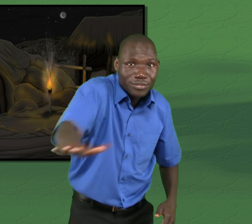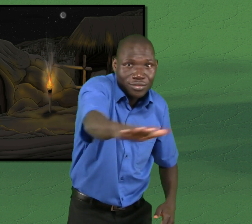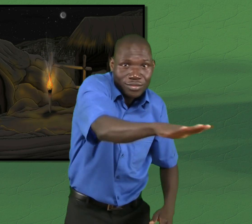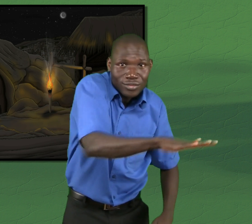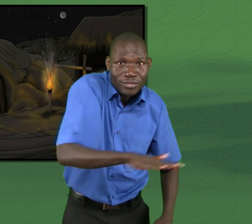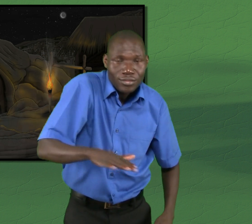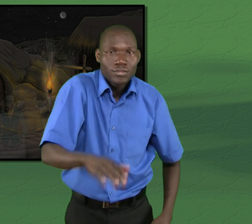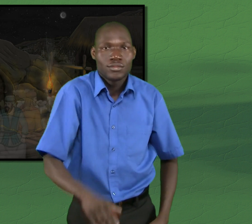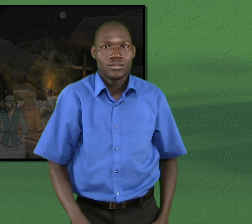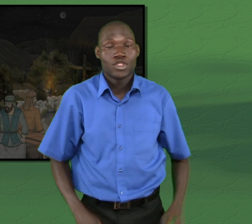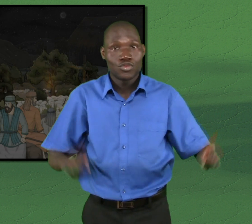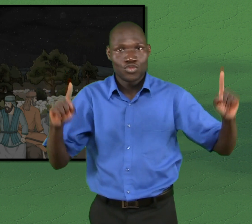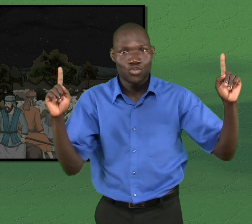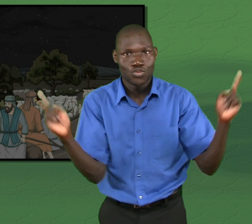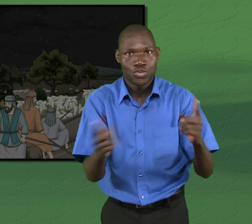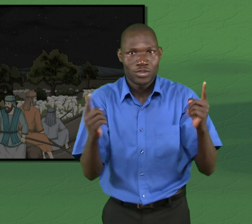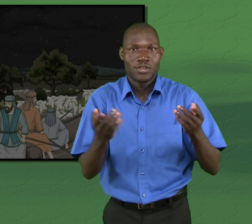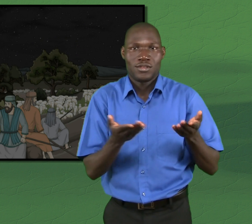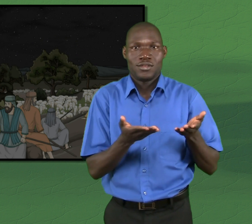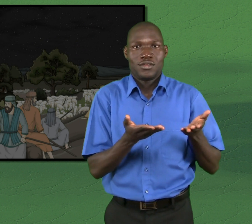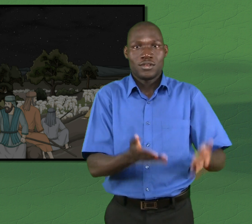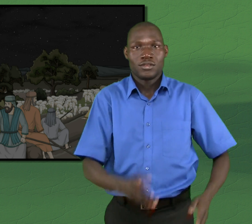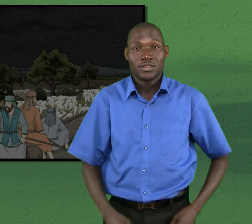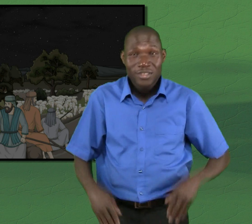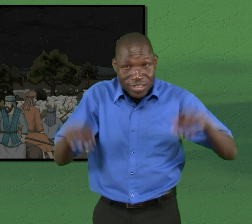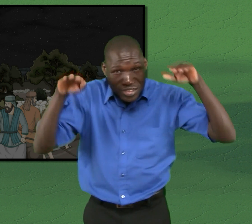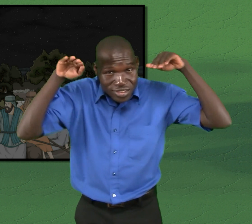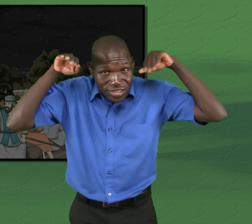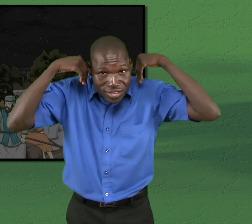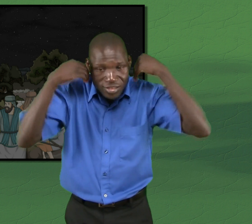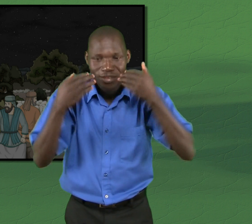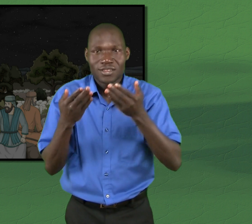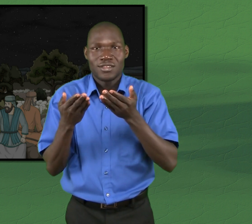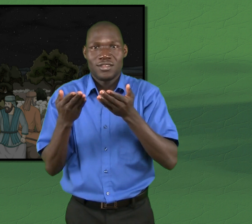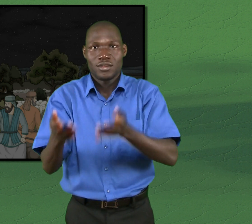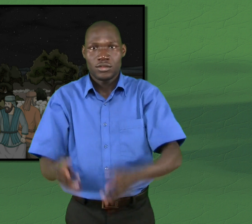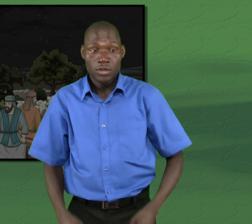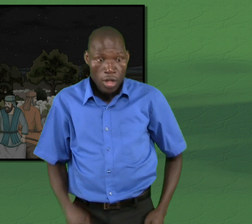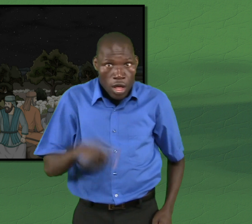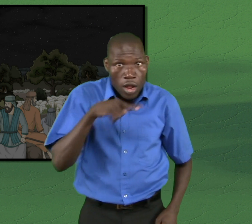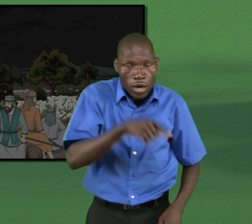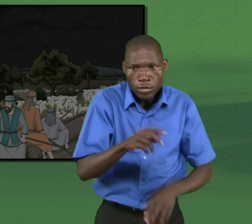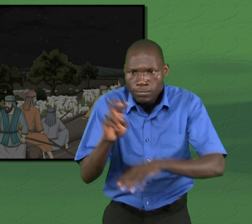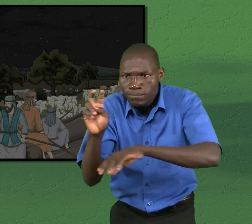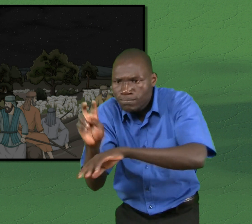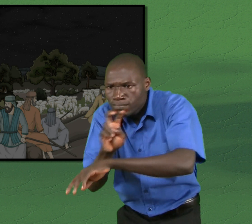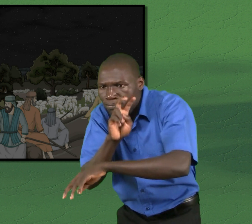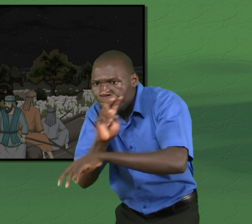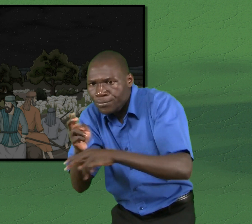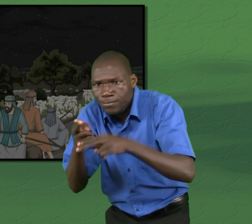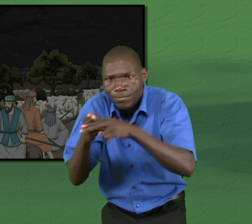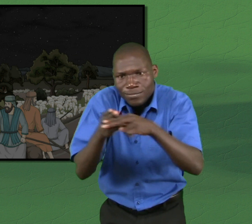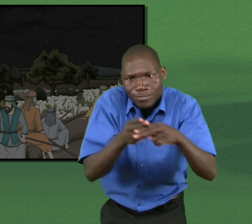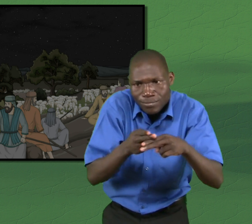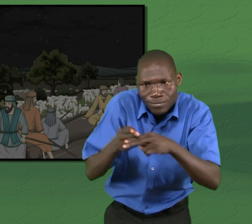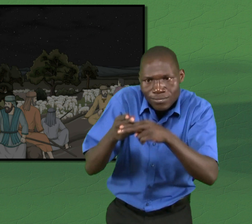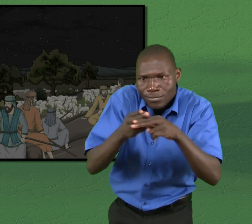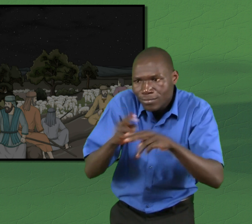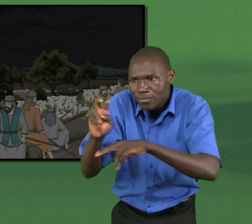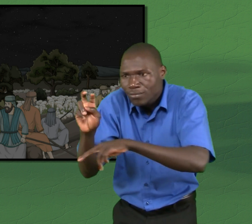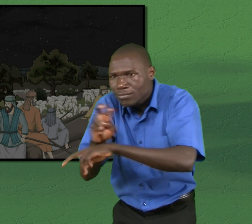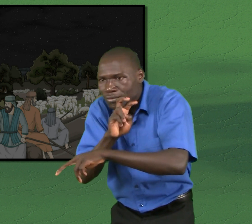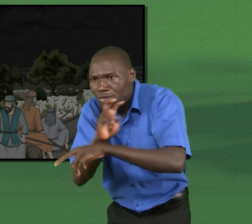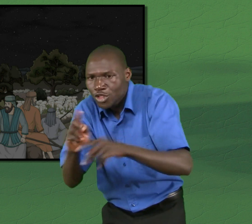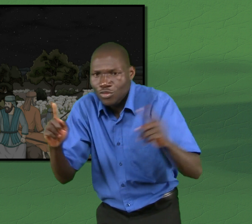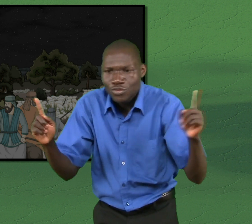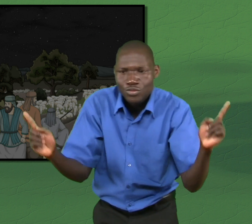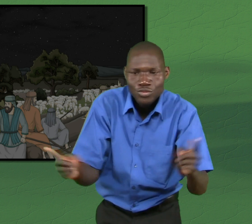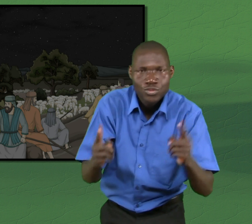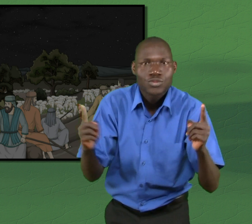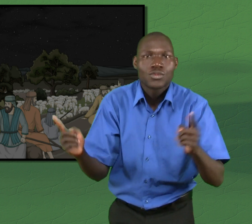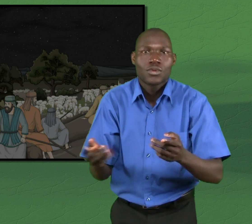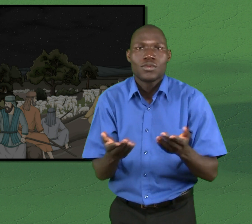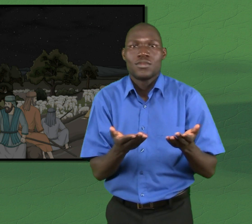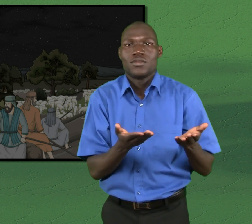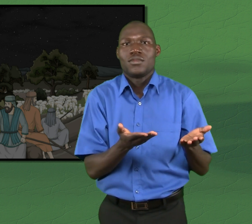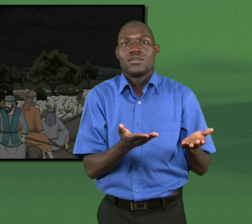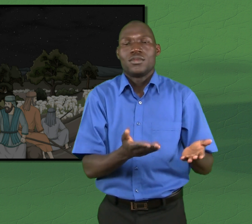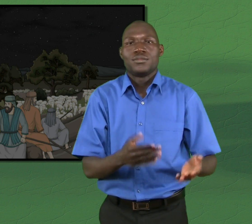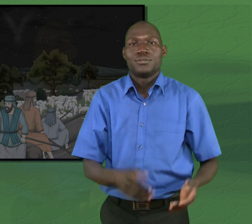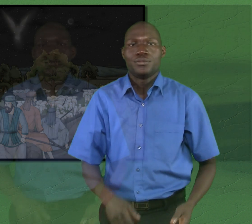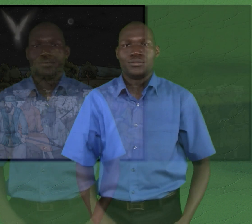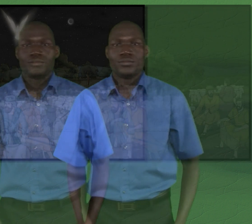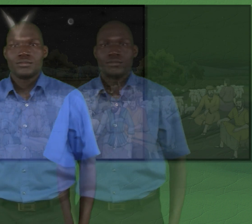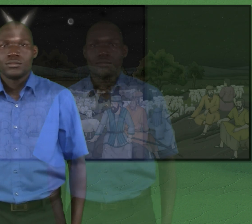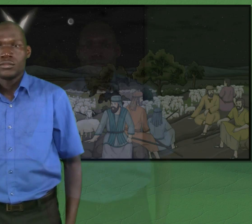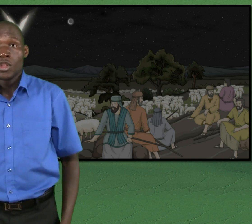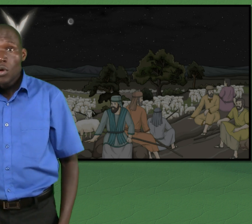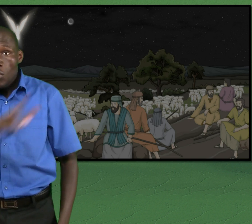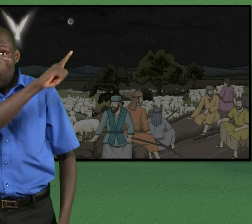And there were shepherds residing in the fields nearby, keeping watch over their flocks by night.